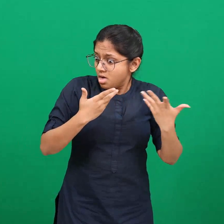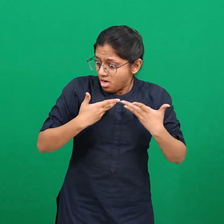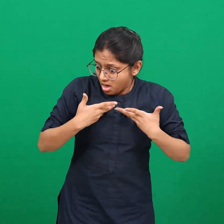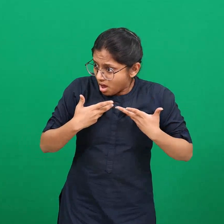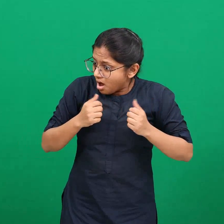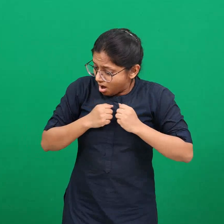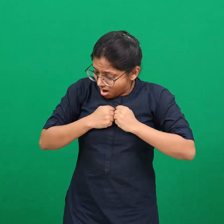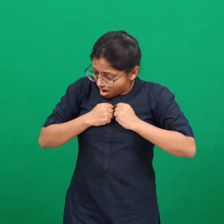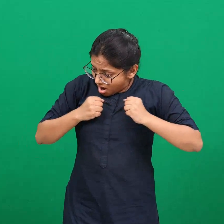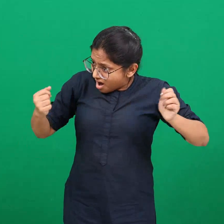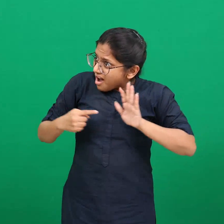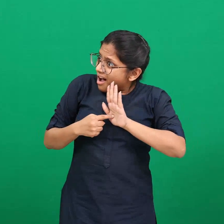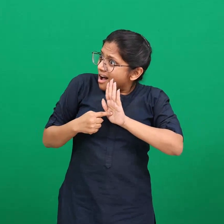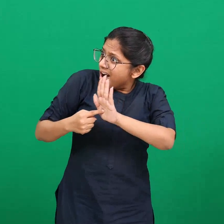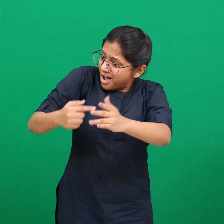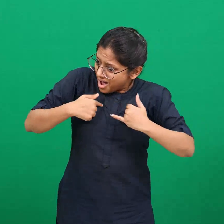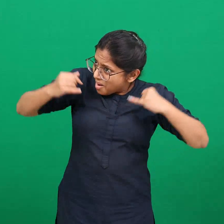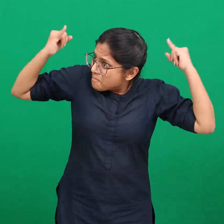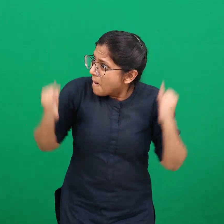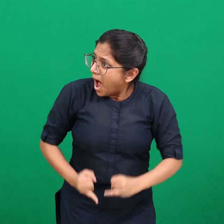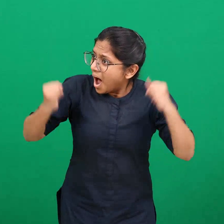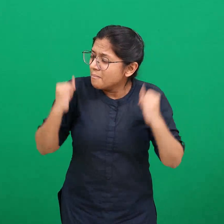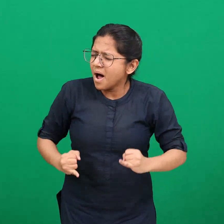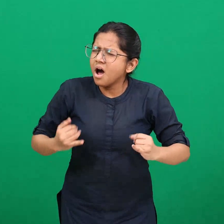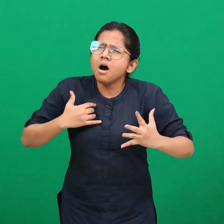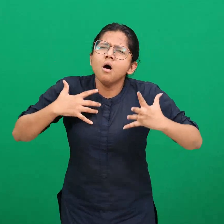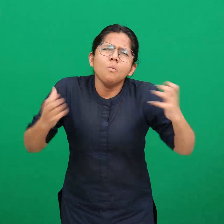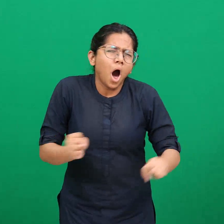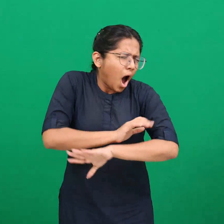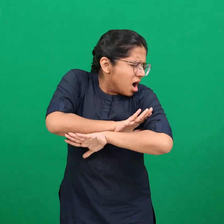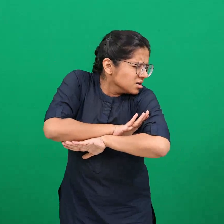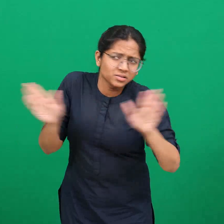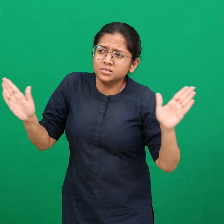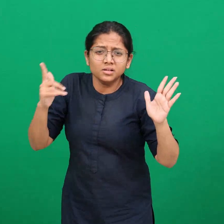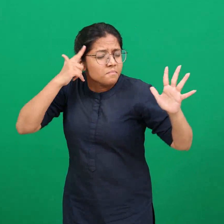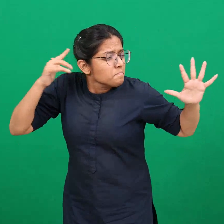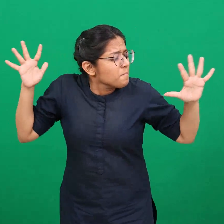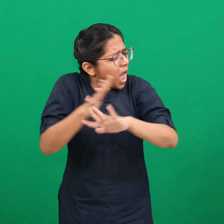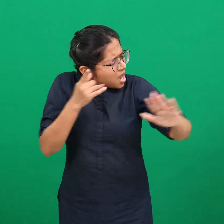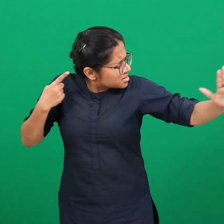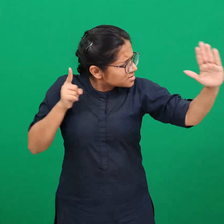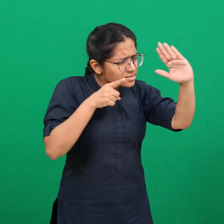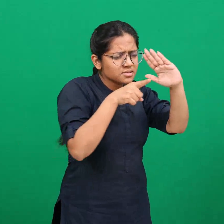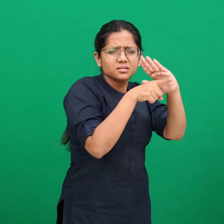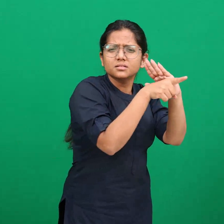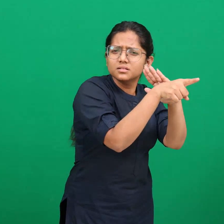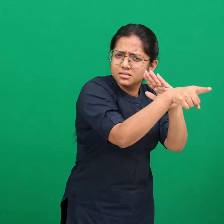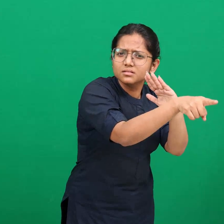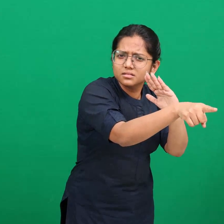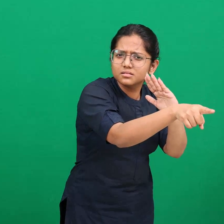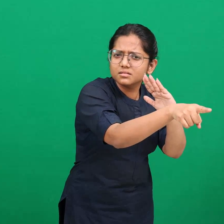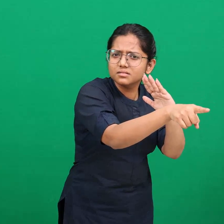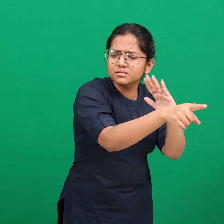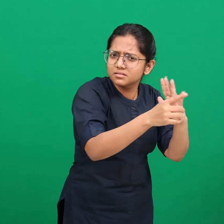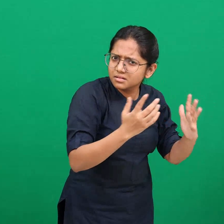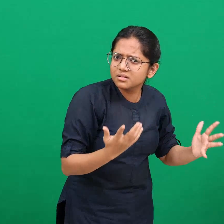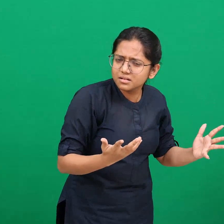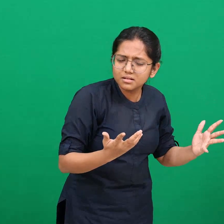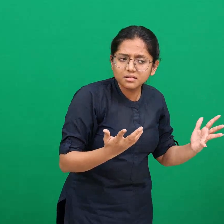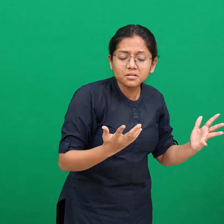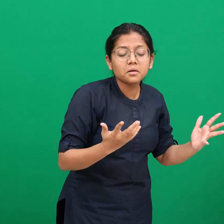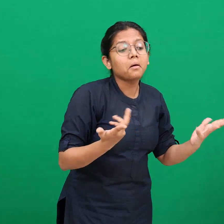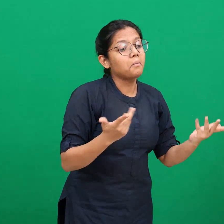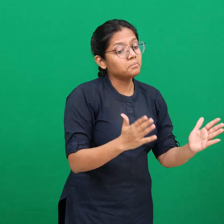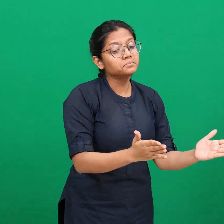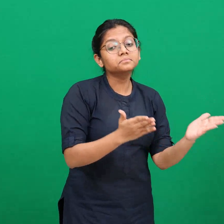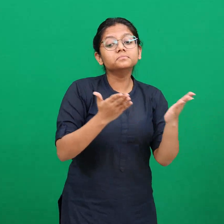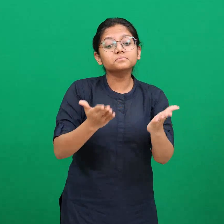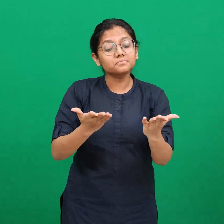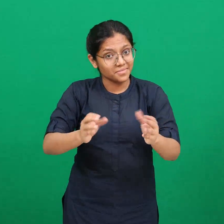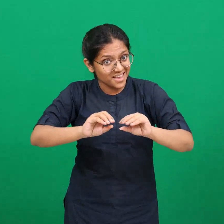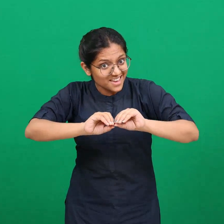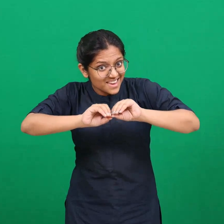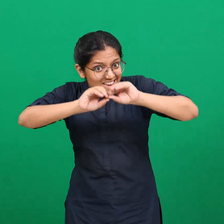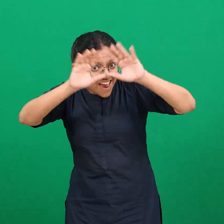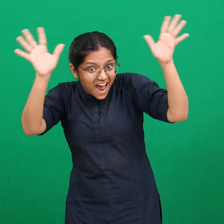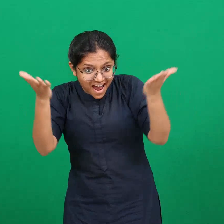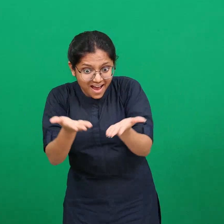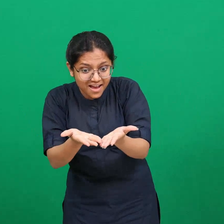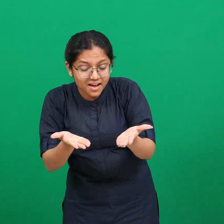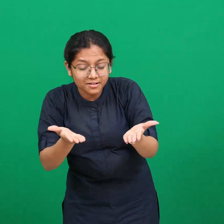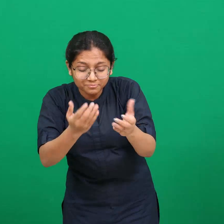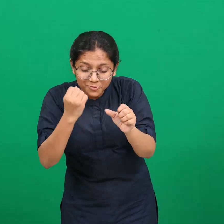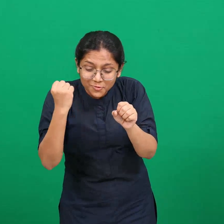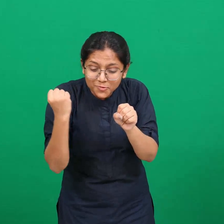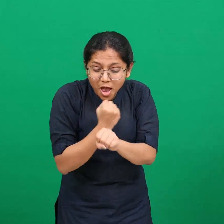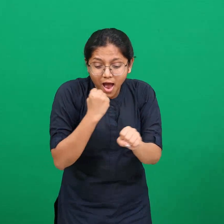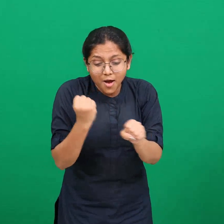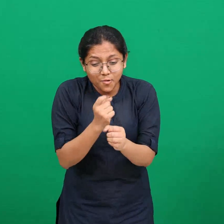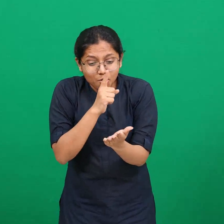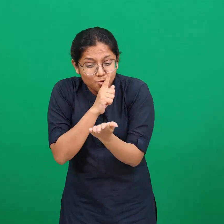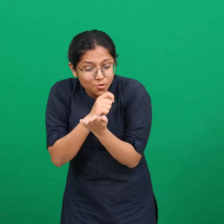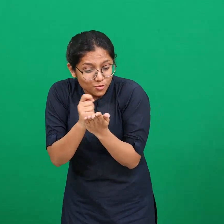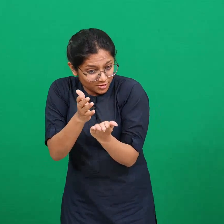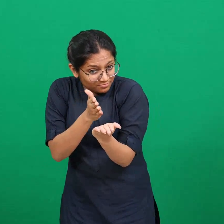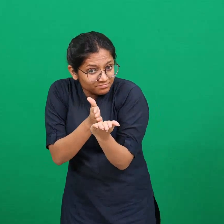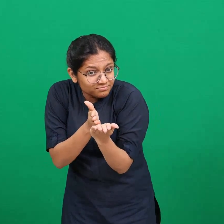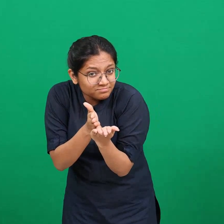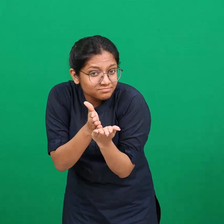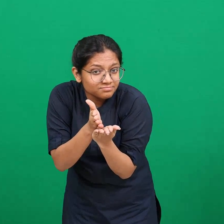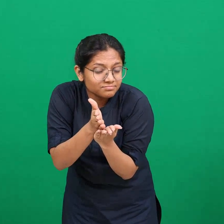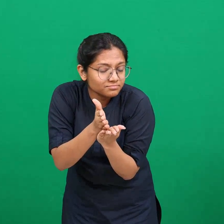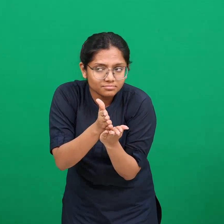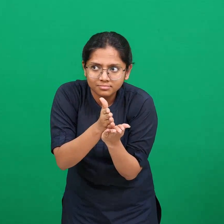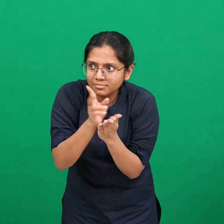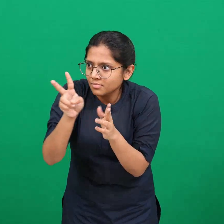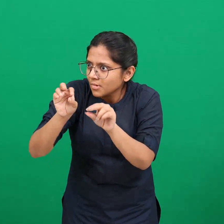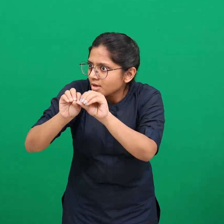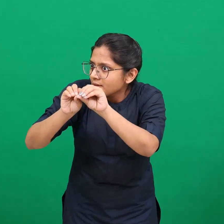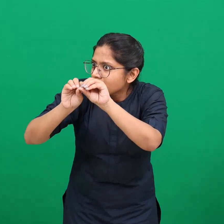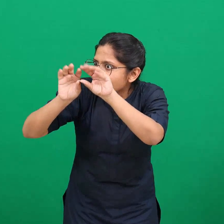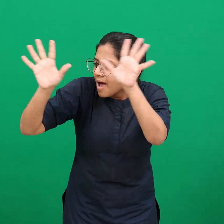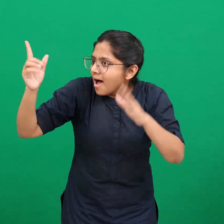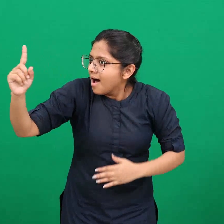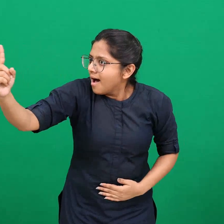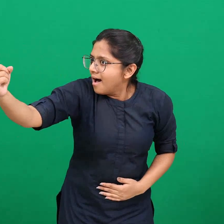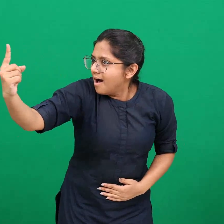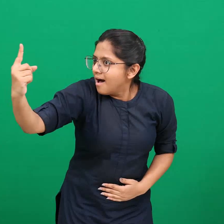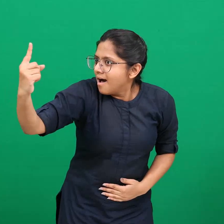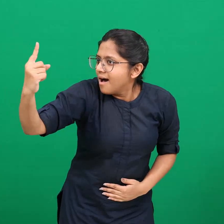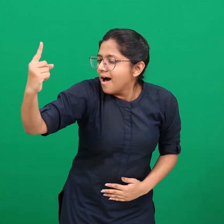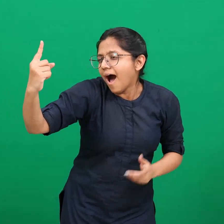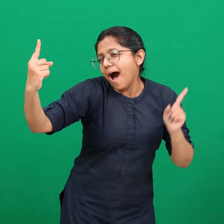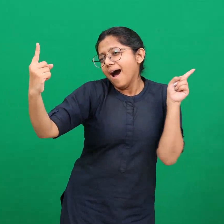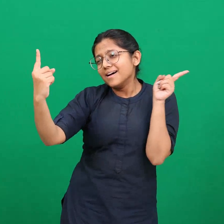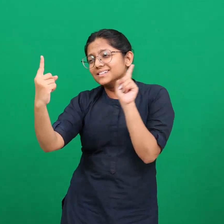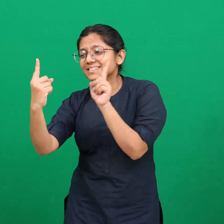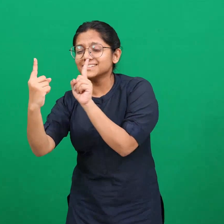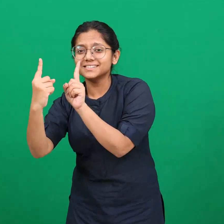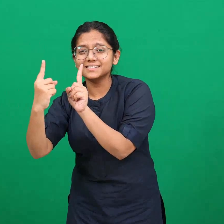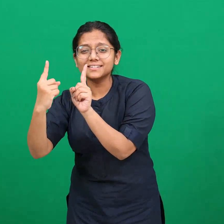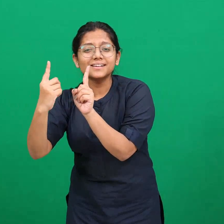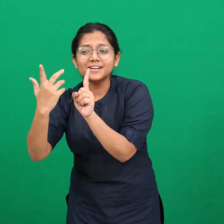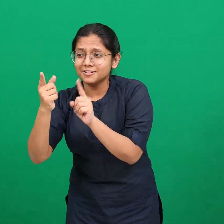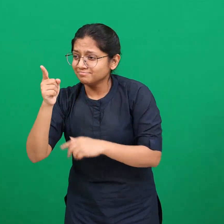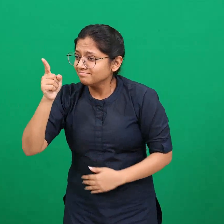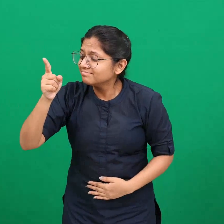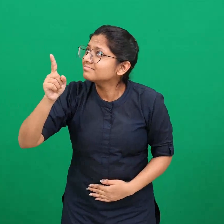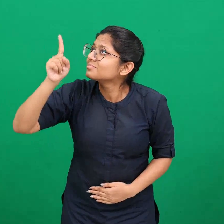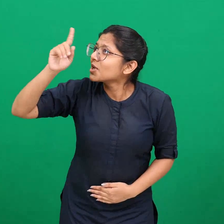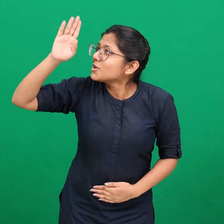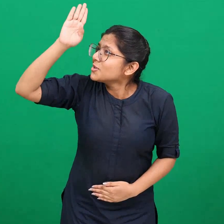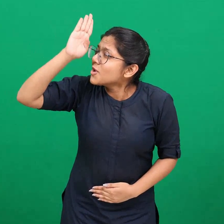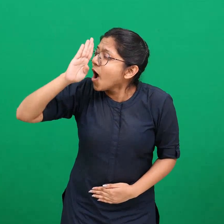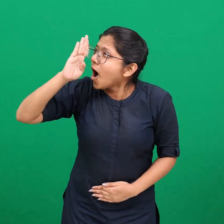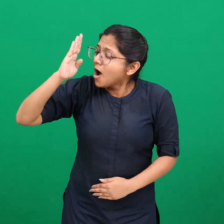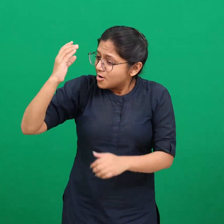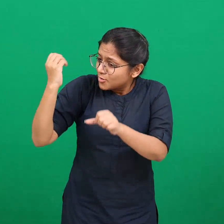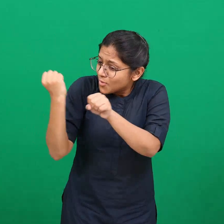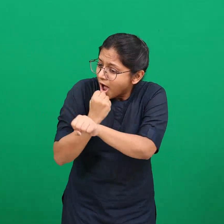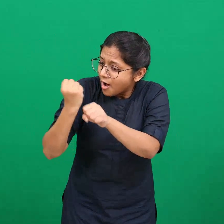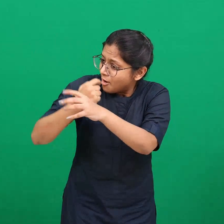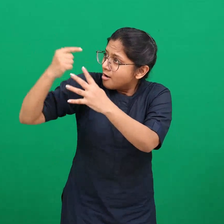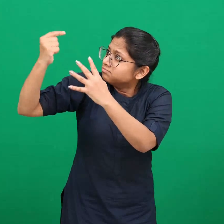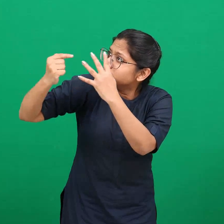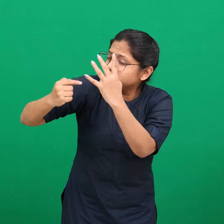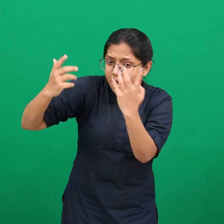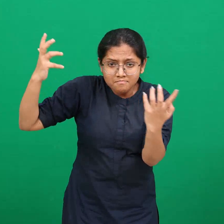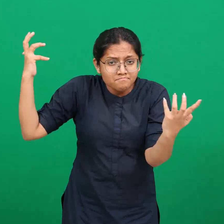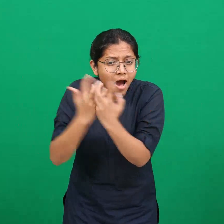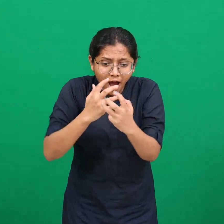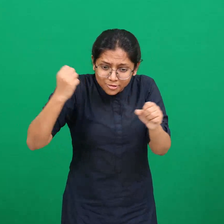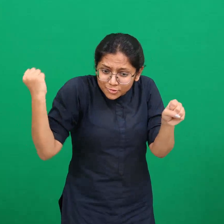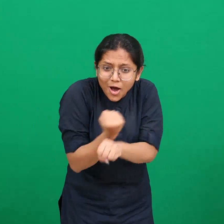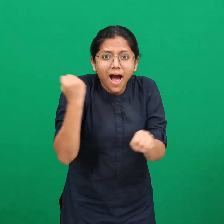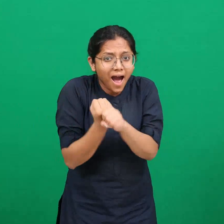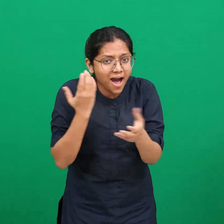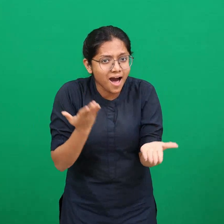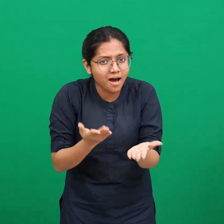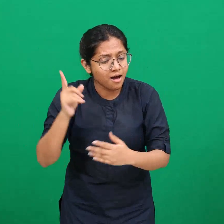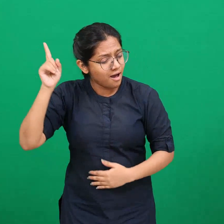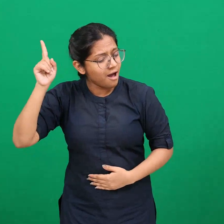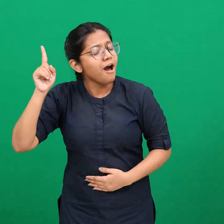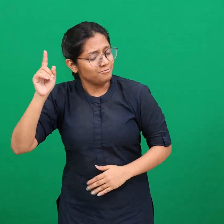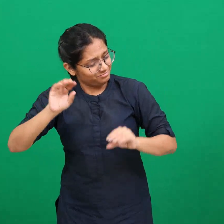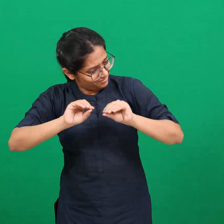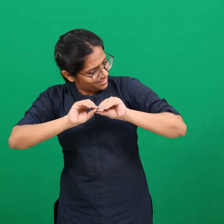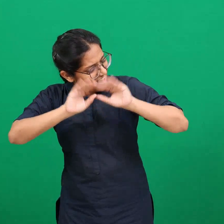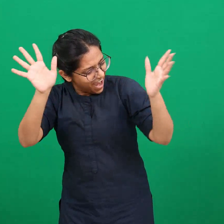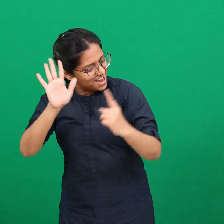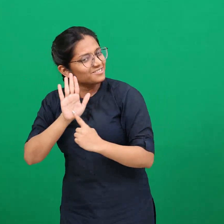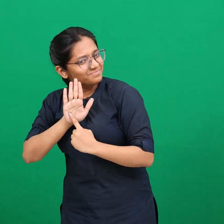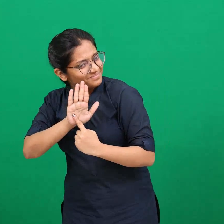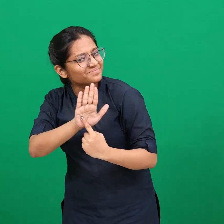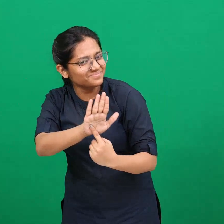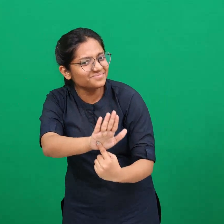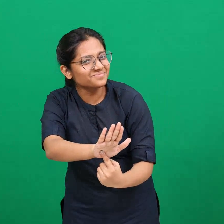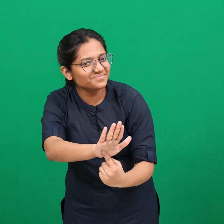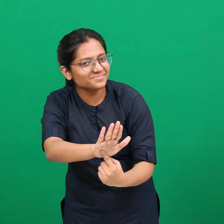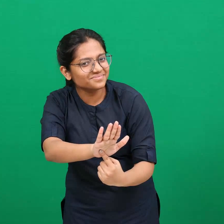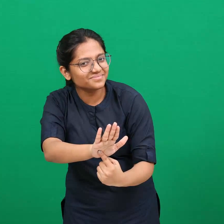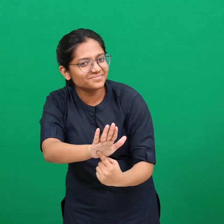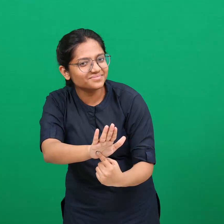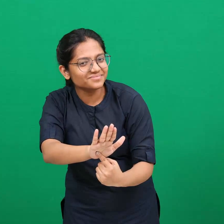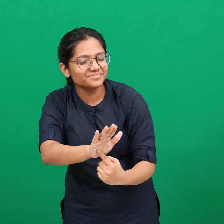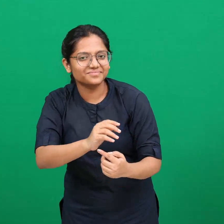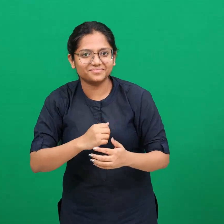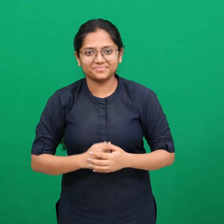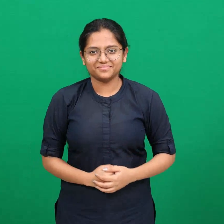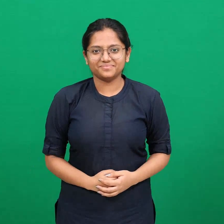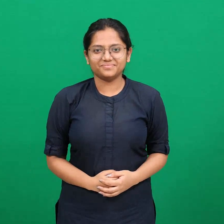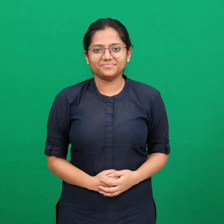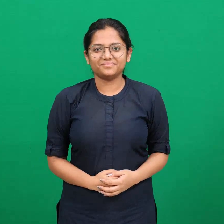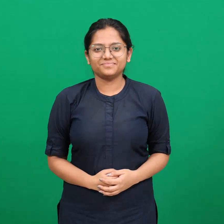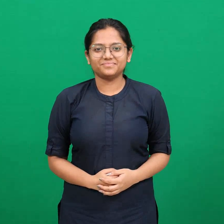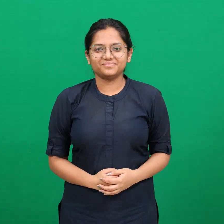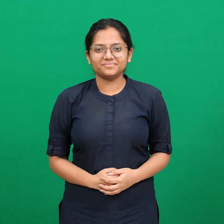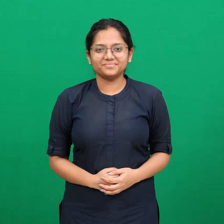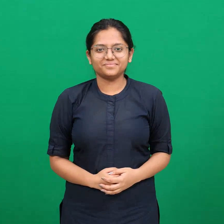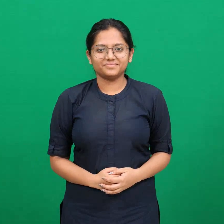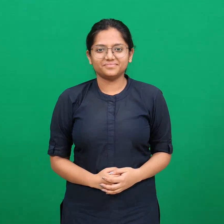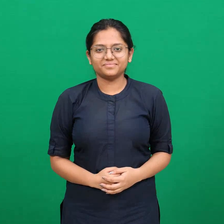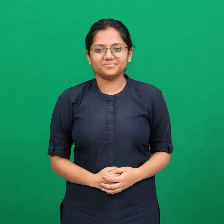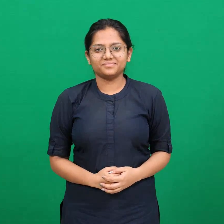But whoever practices the truth comes into the Light, so that it may be seen clearly that what he has done has been accomplished in God."